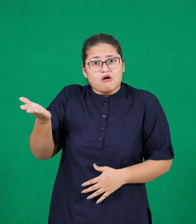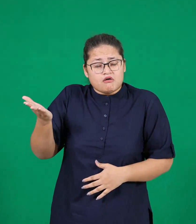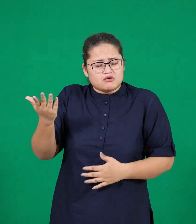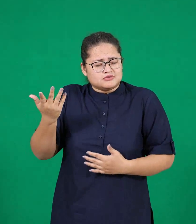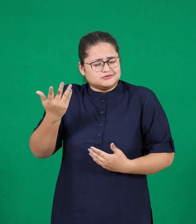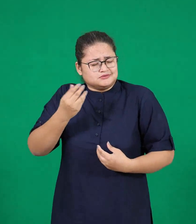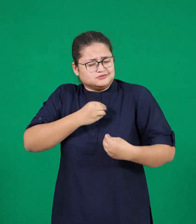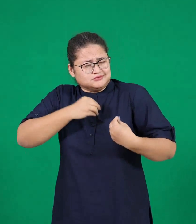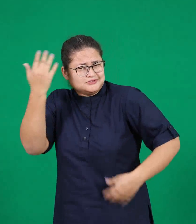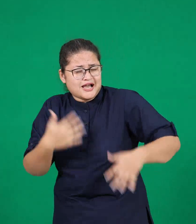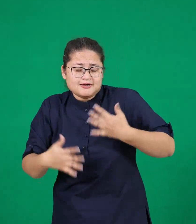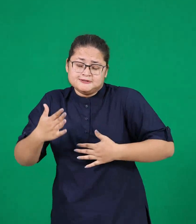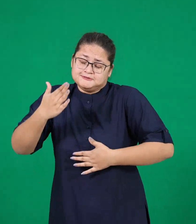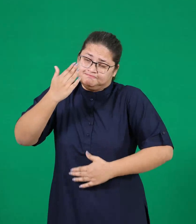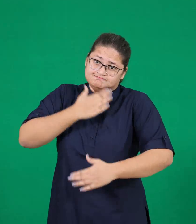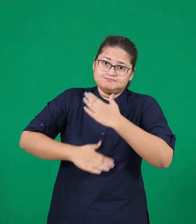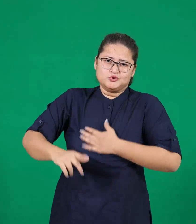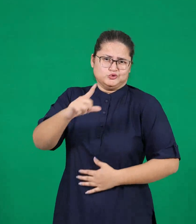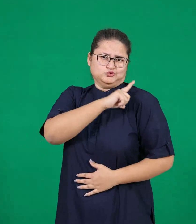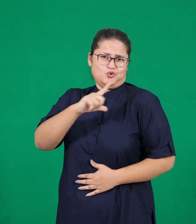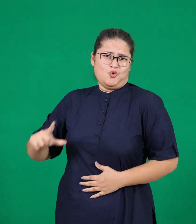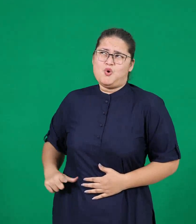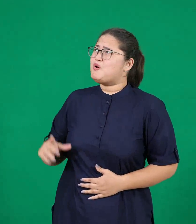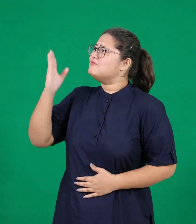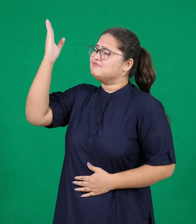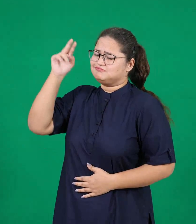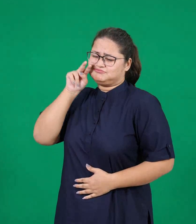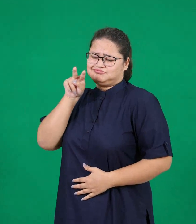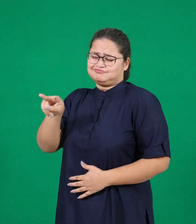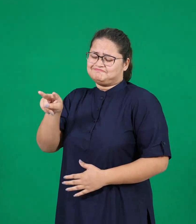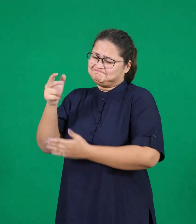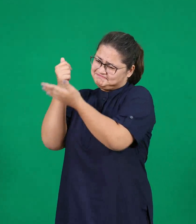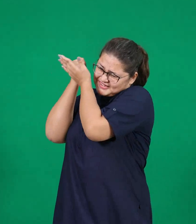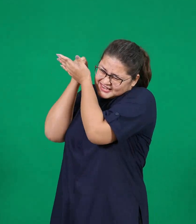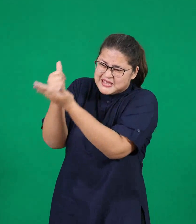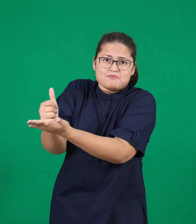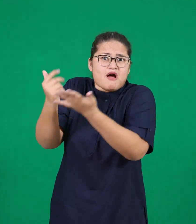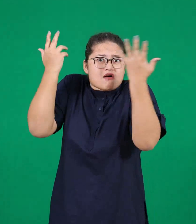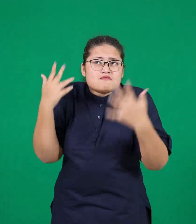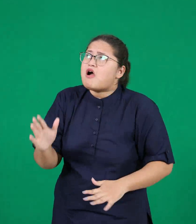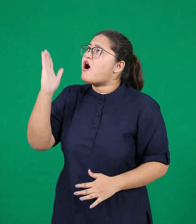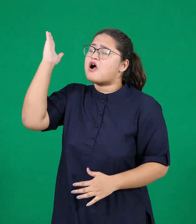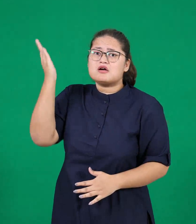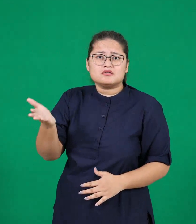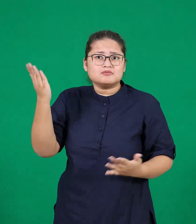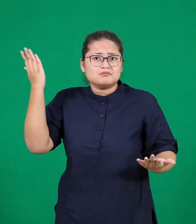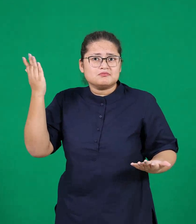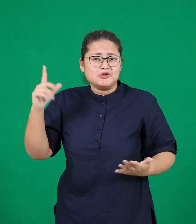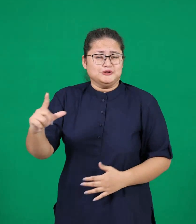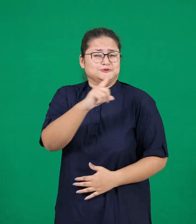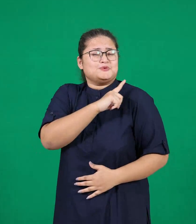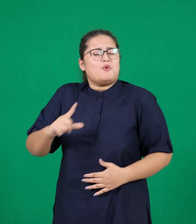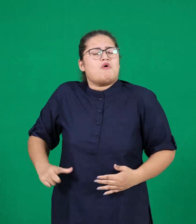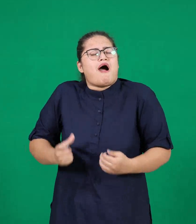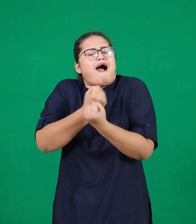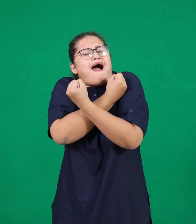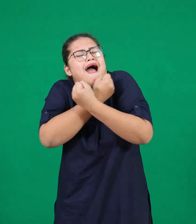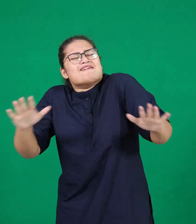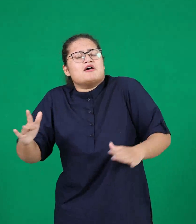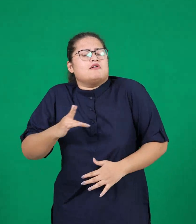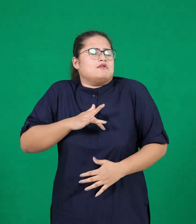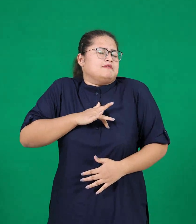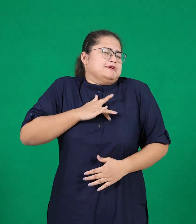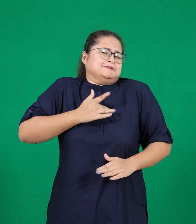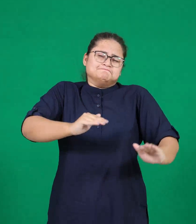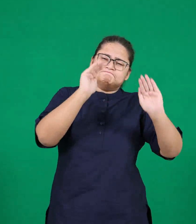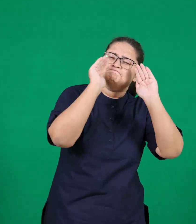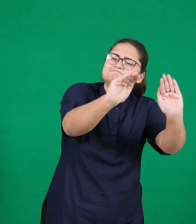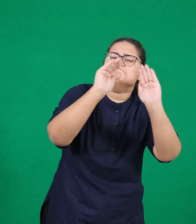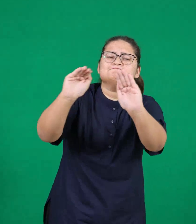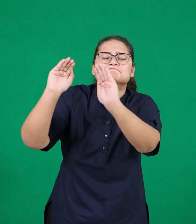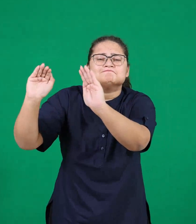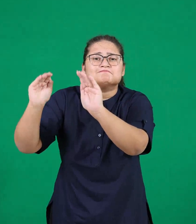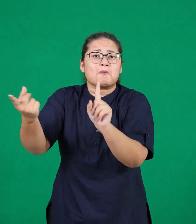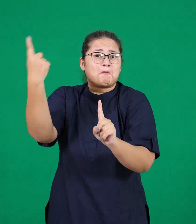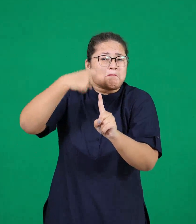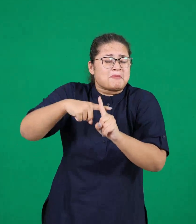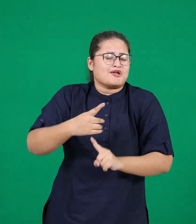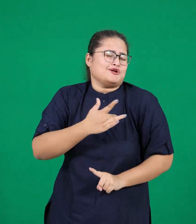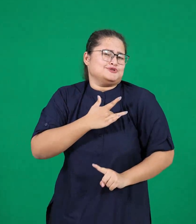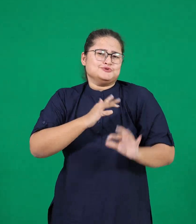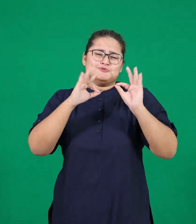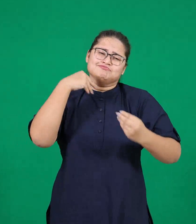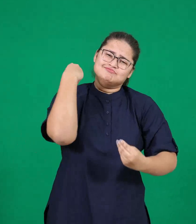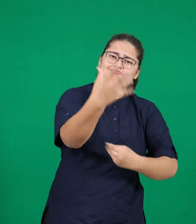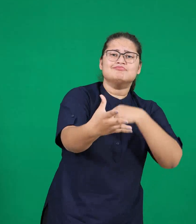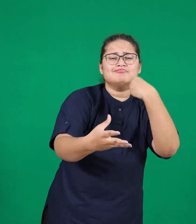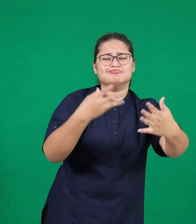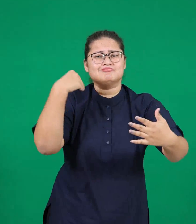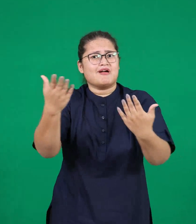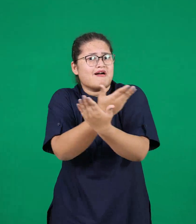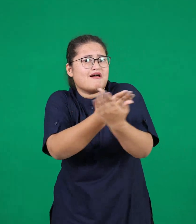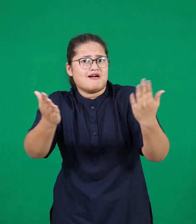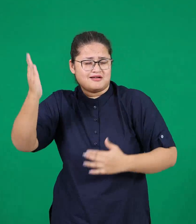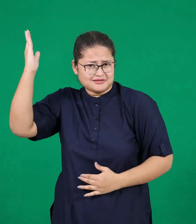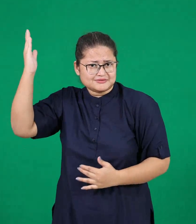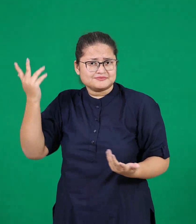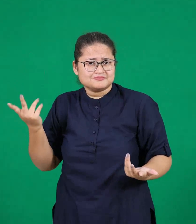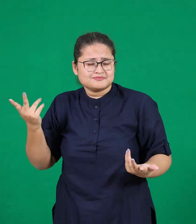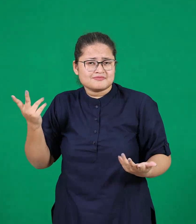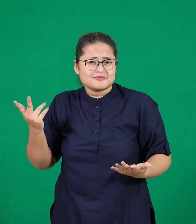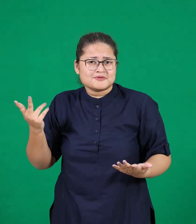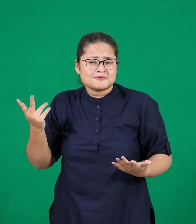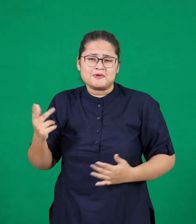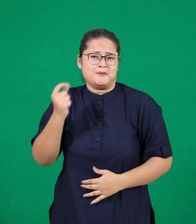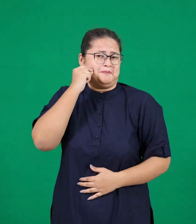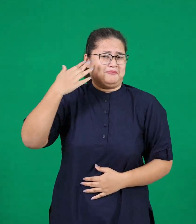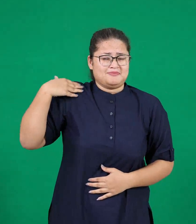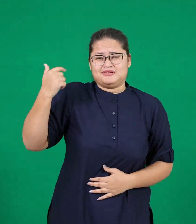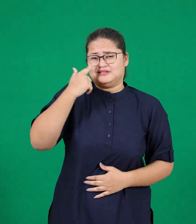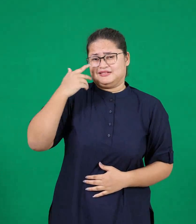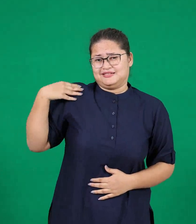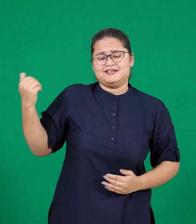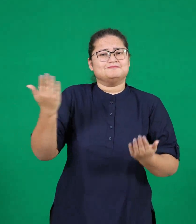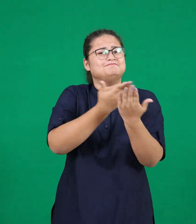The Lord is full of compassion and mercy.